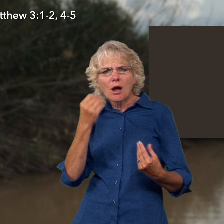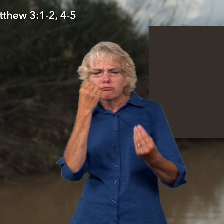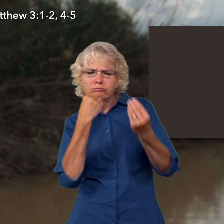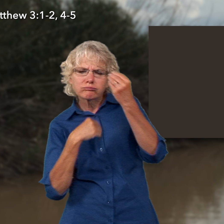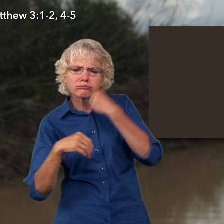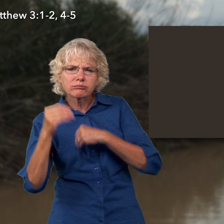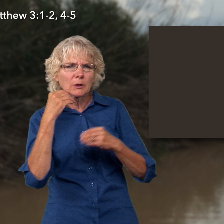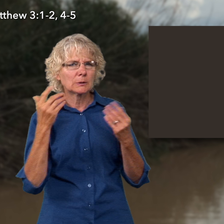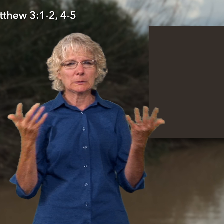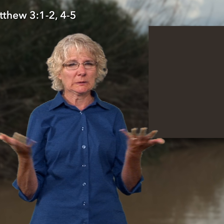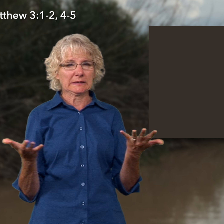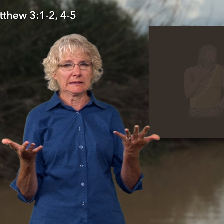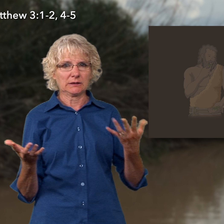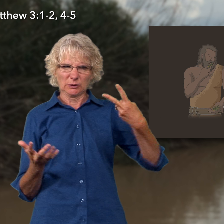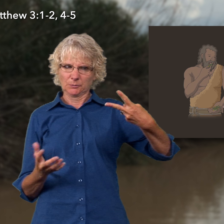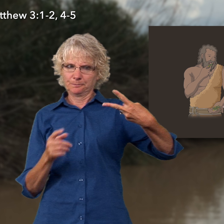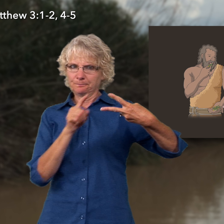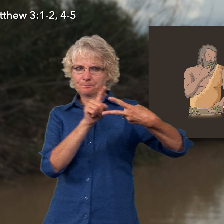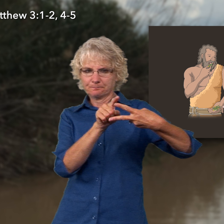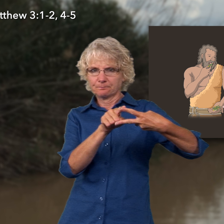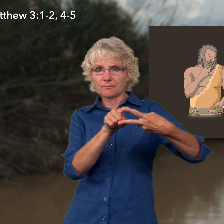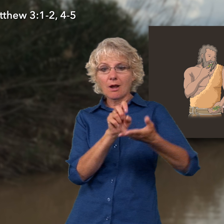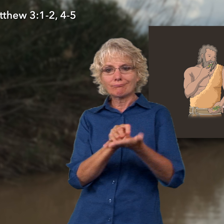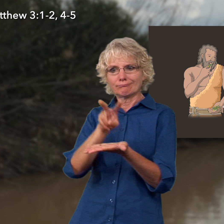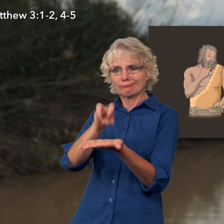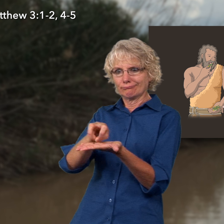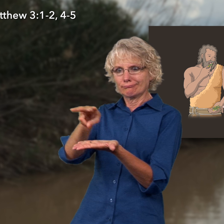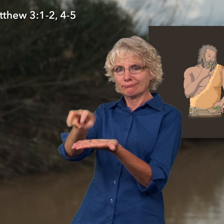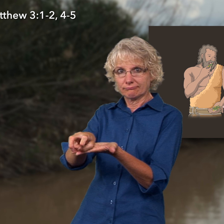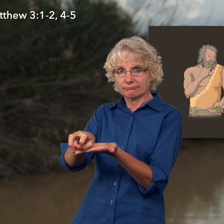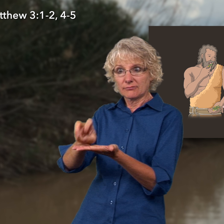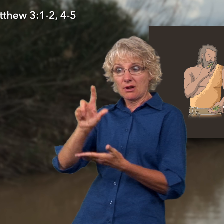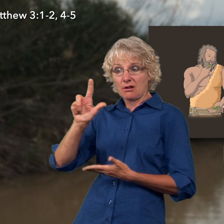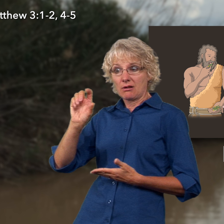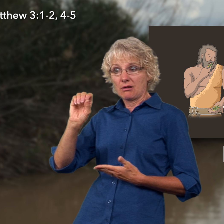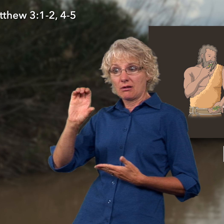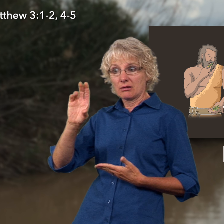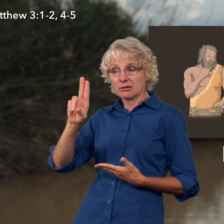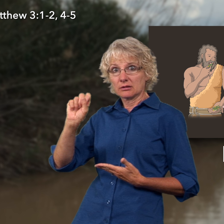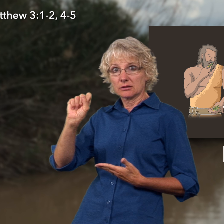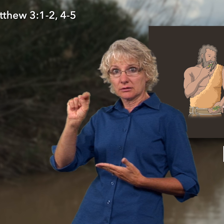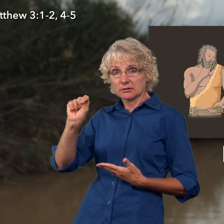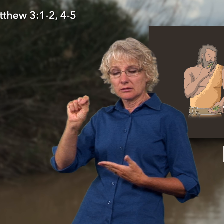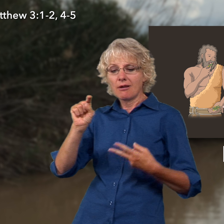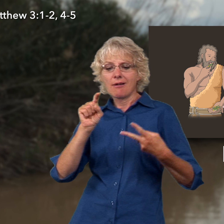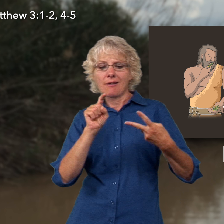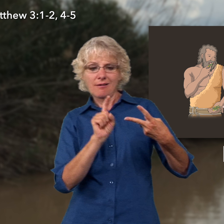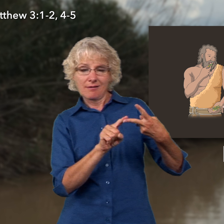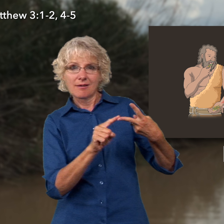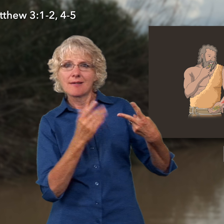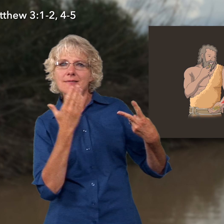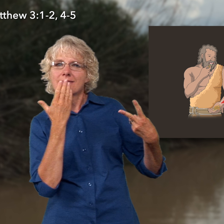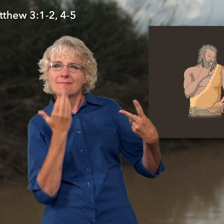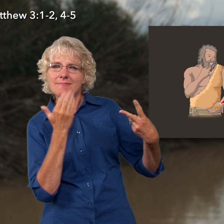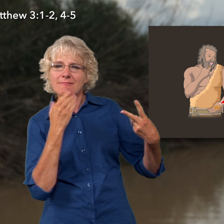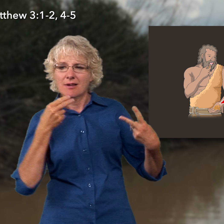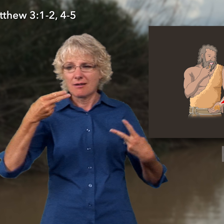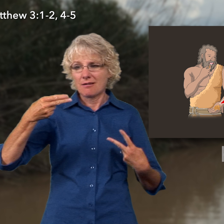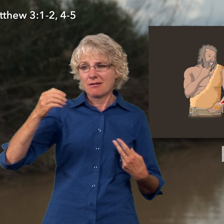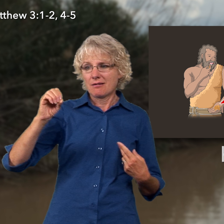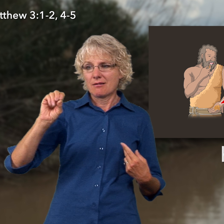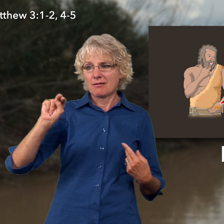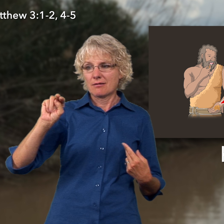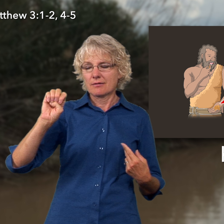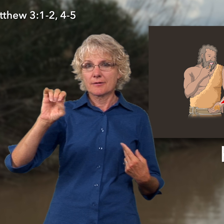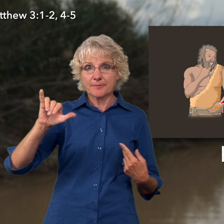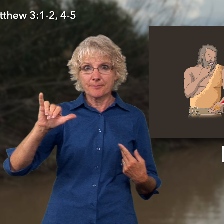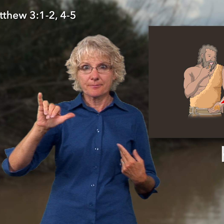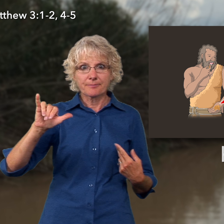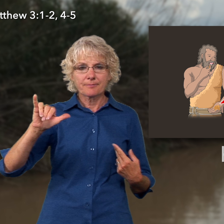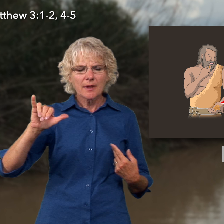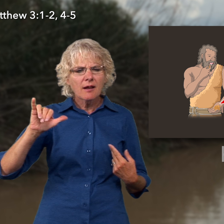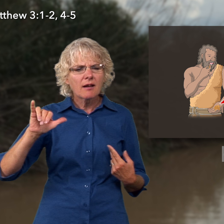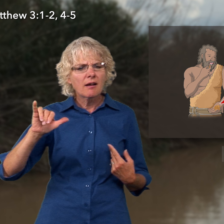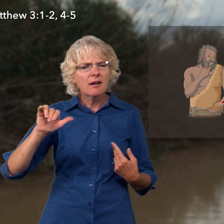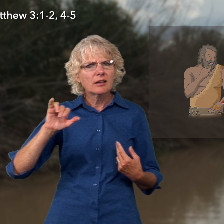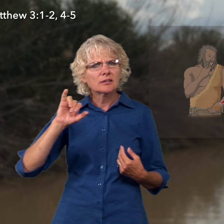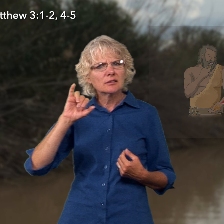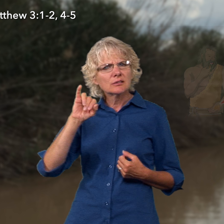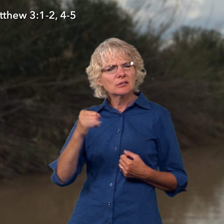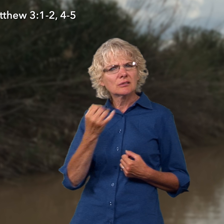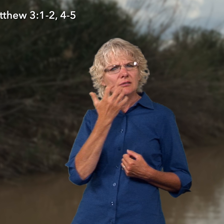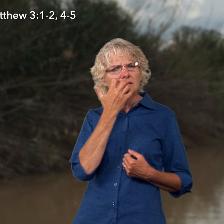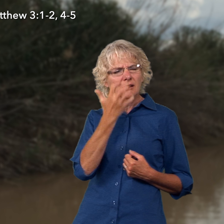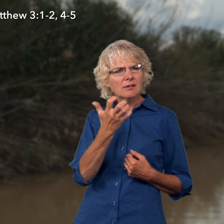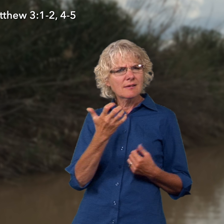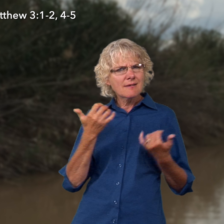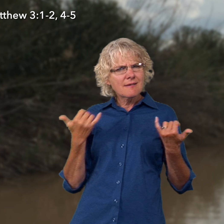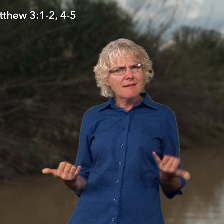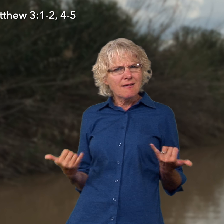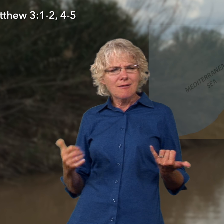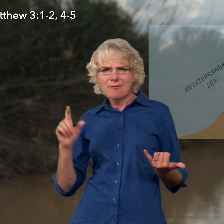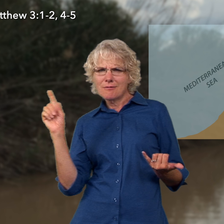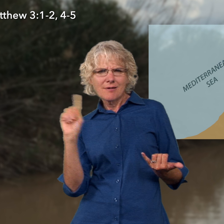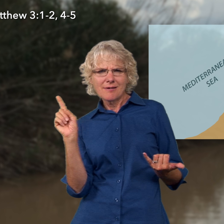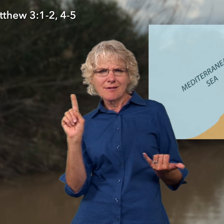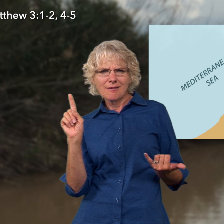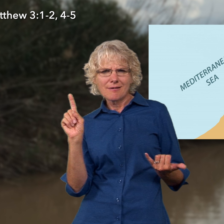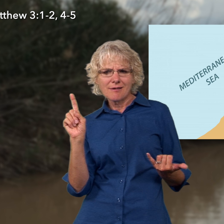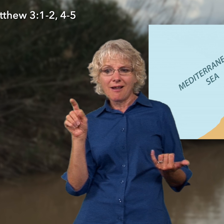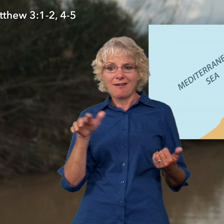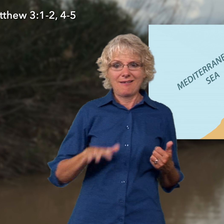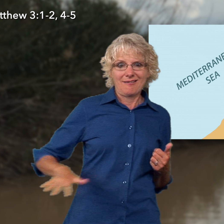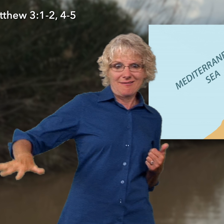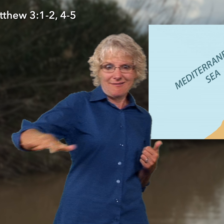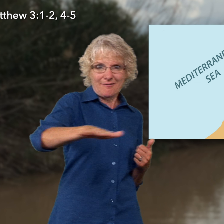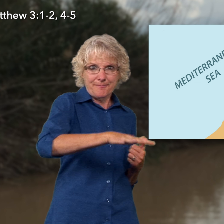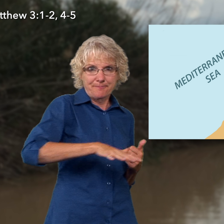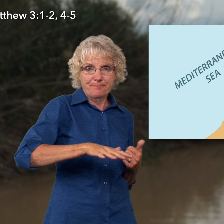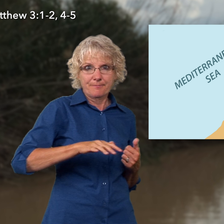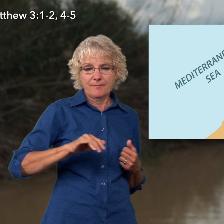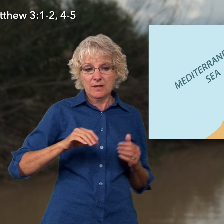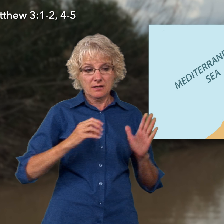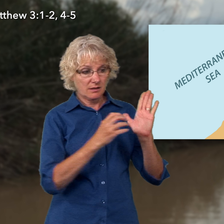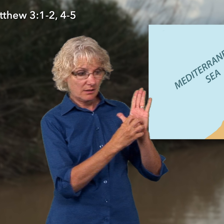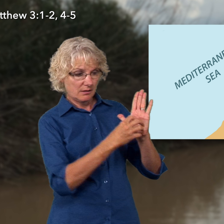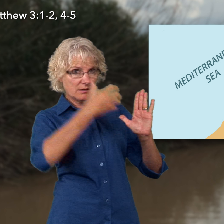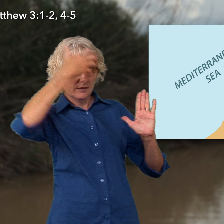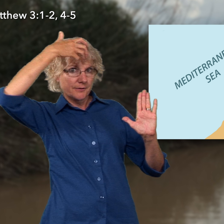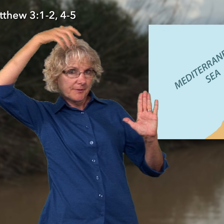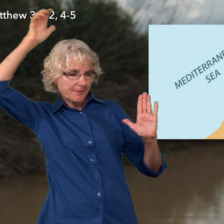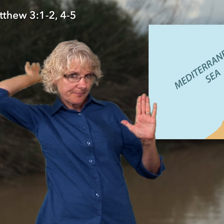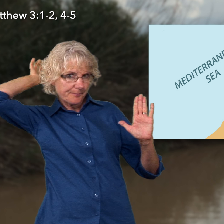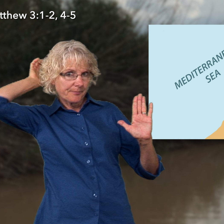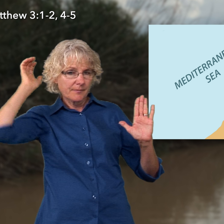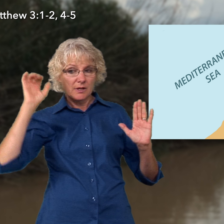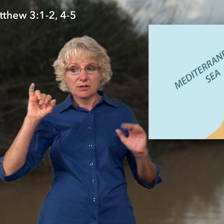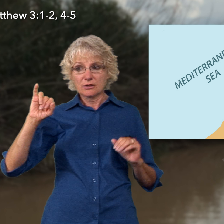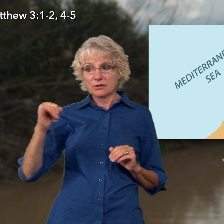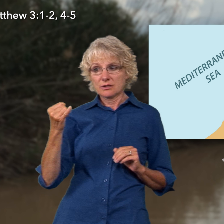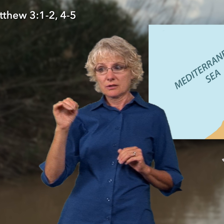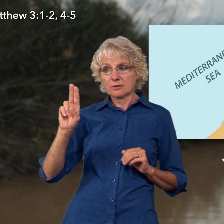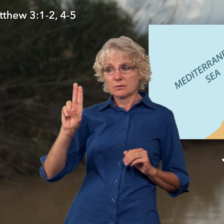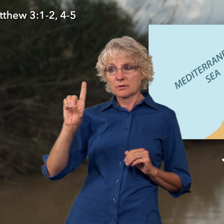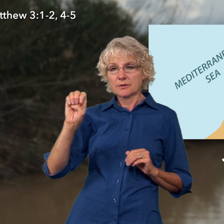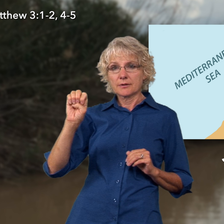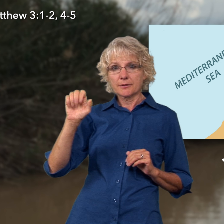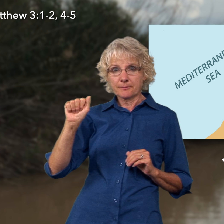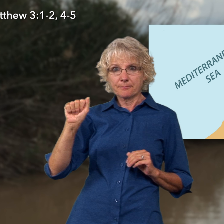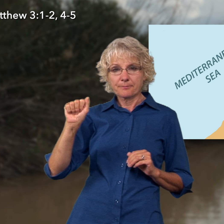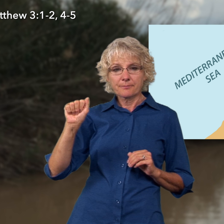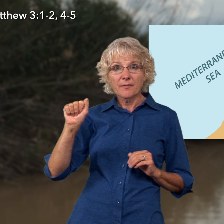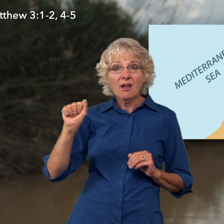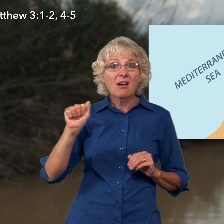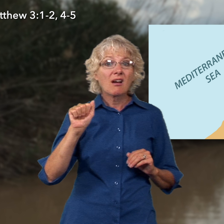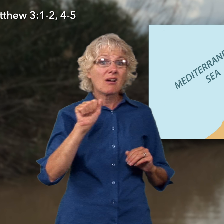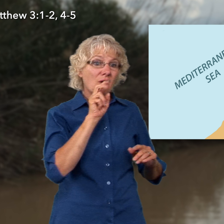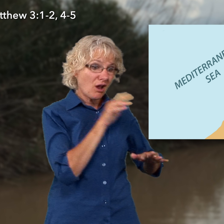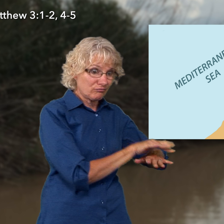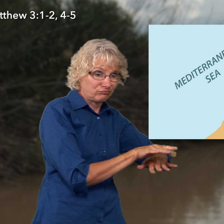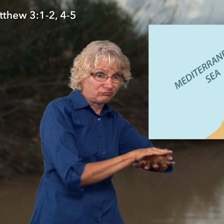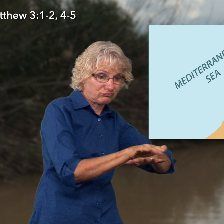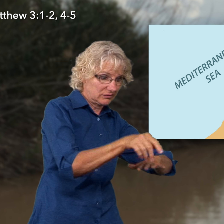His food was locusts and wild honey.